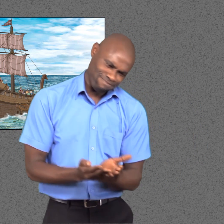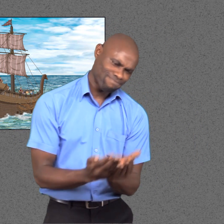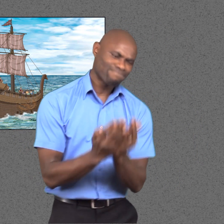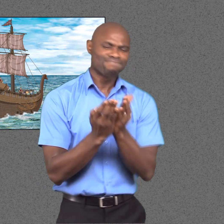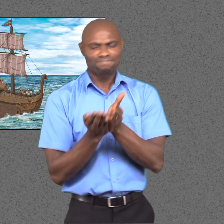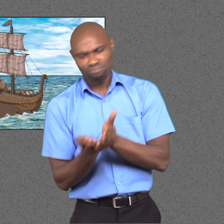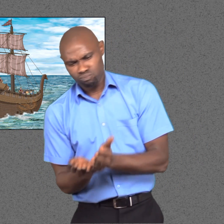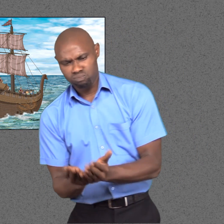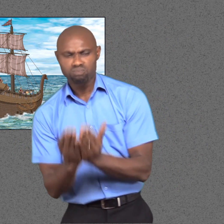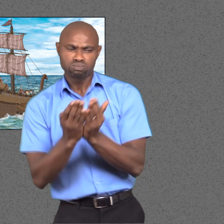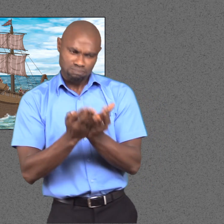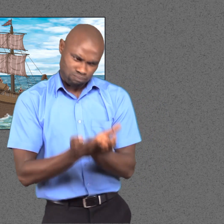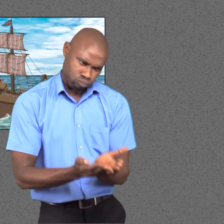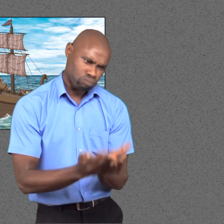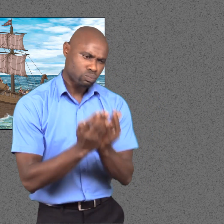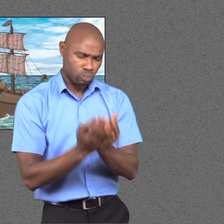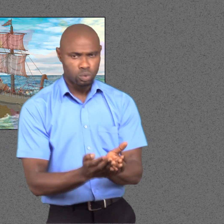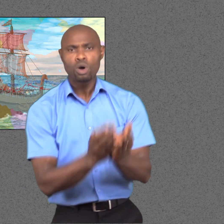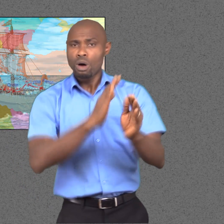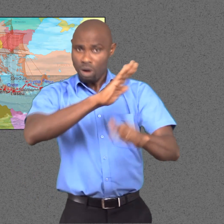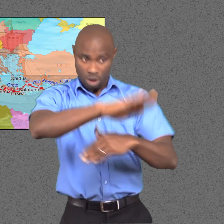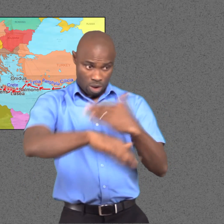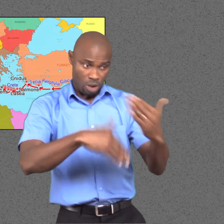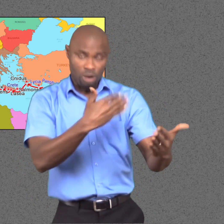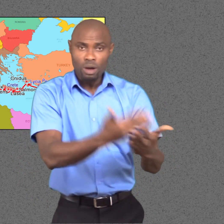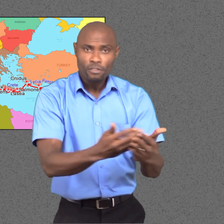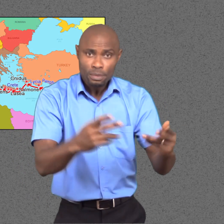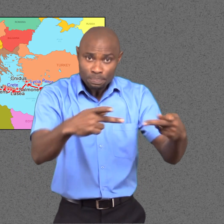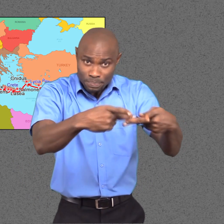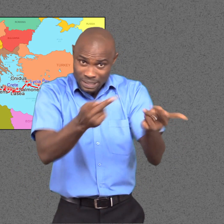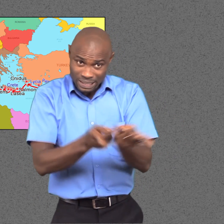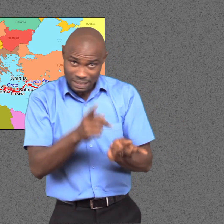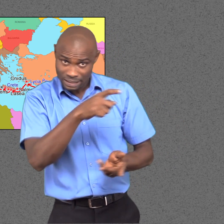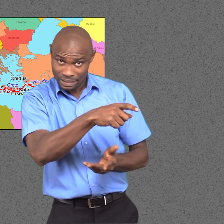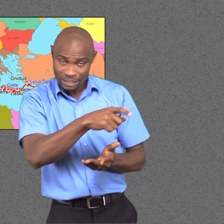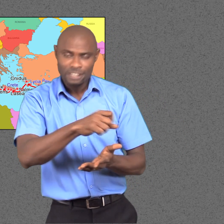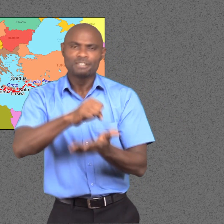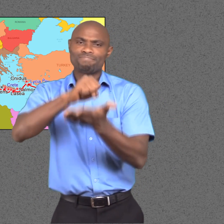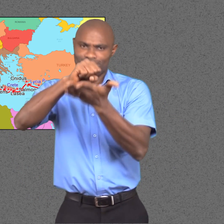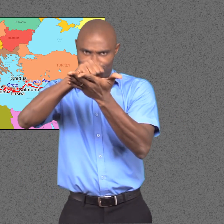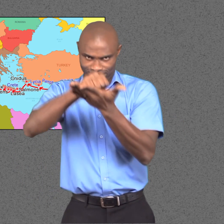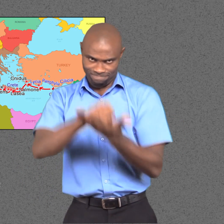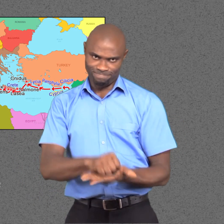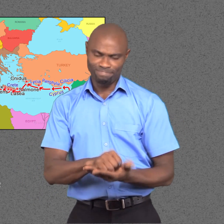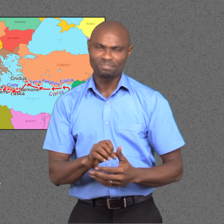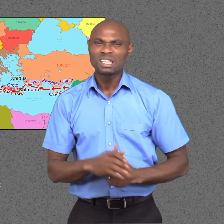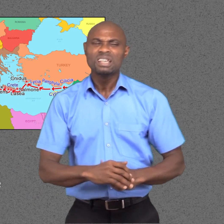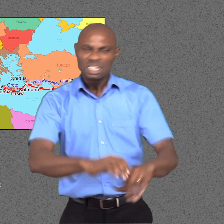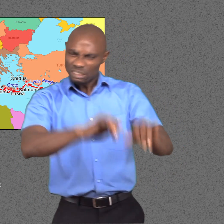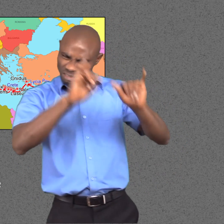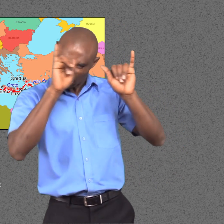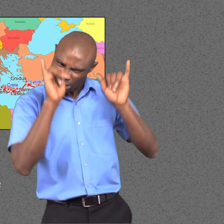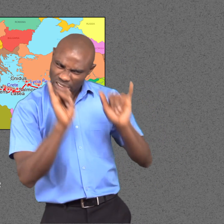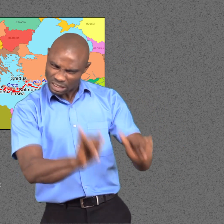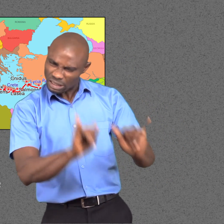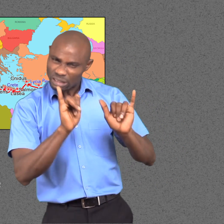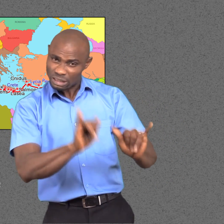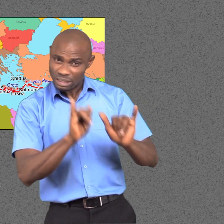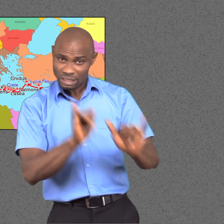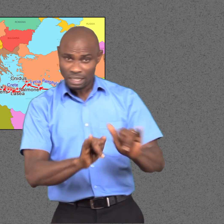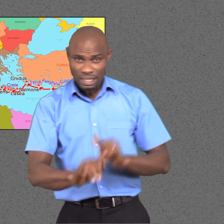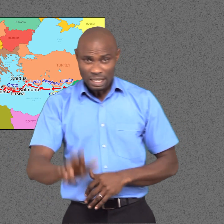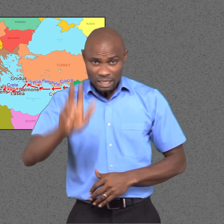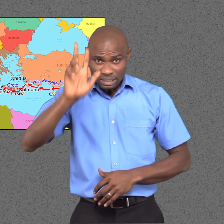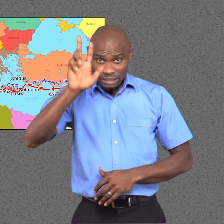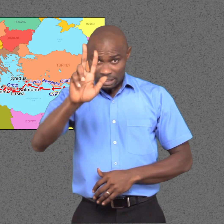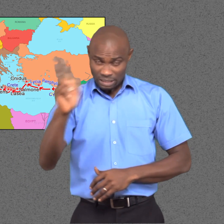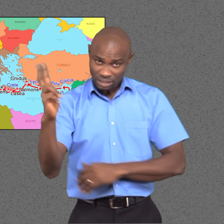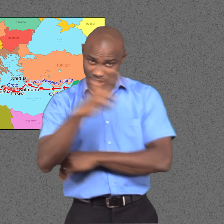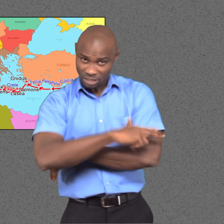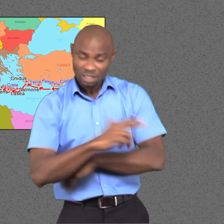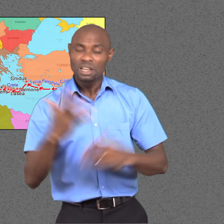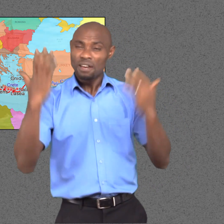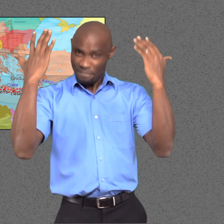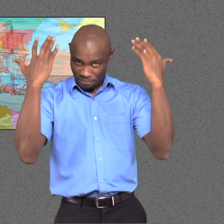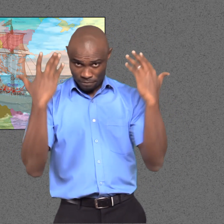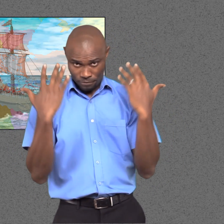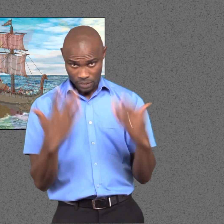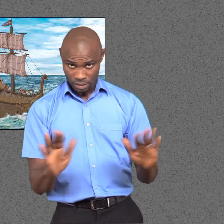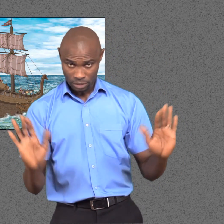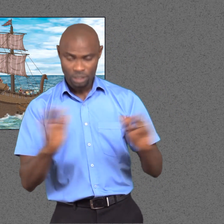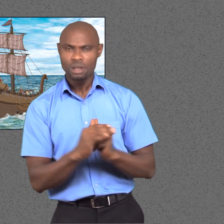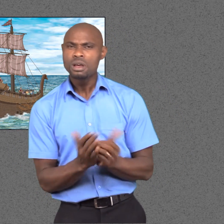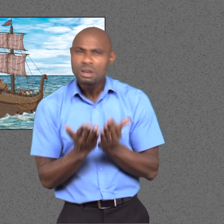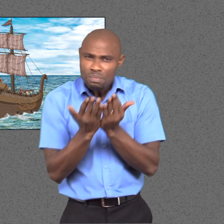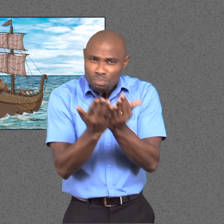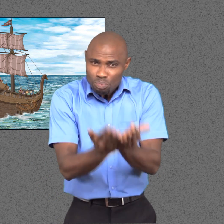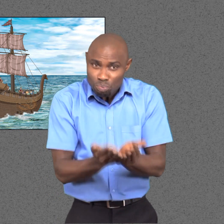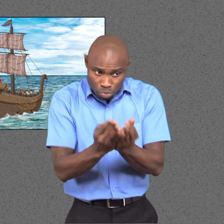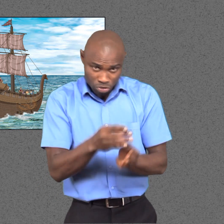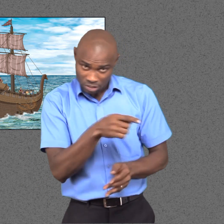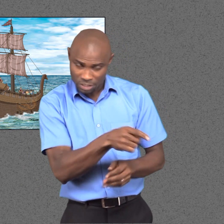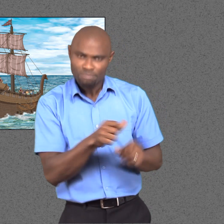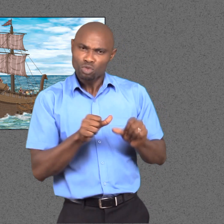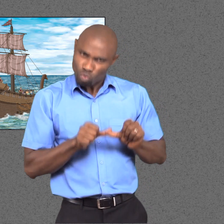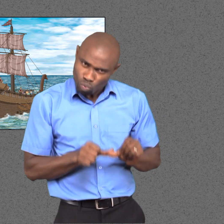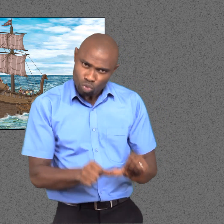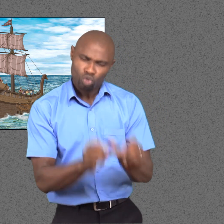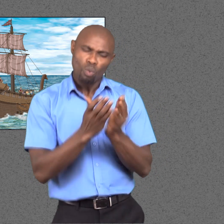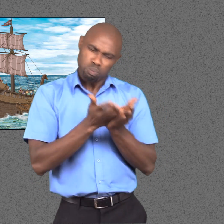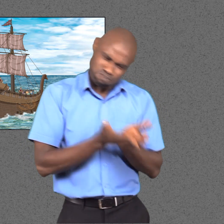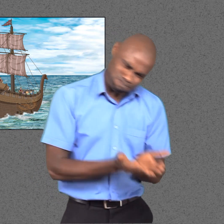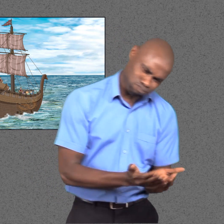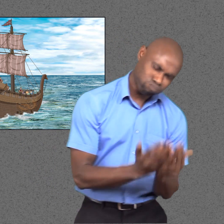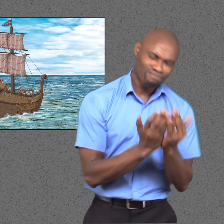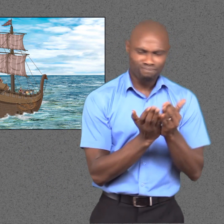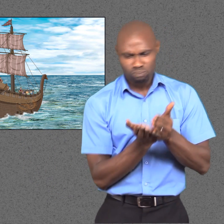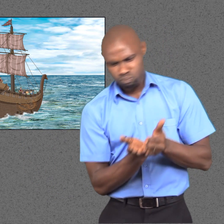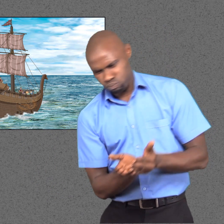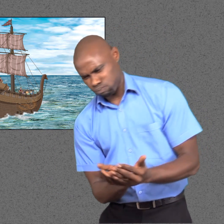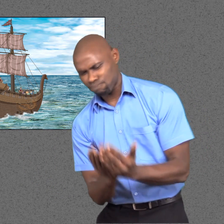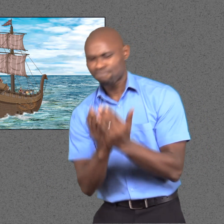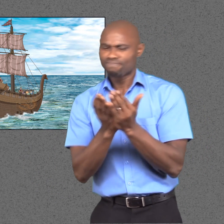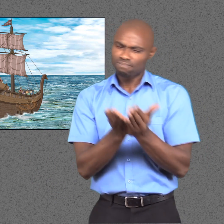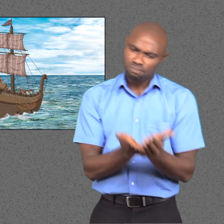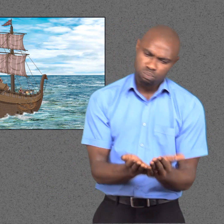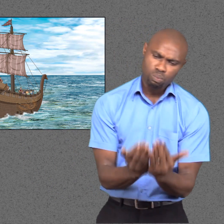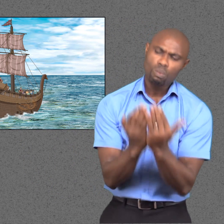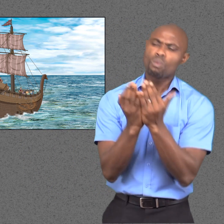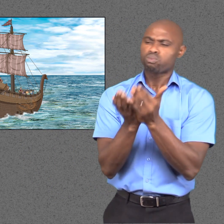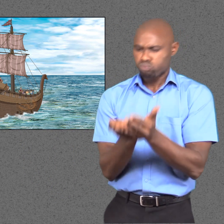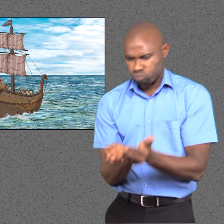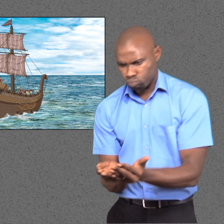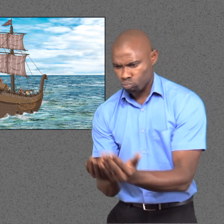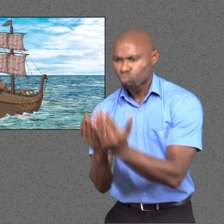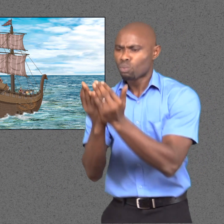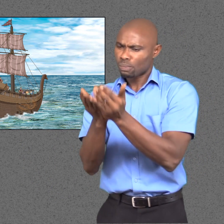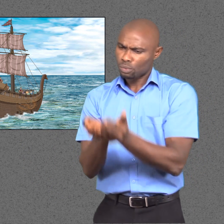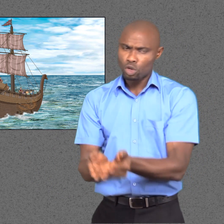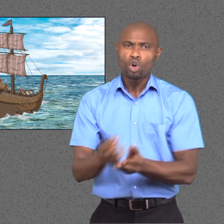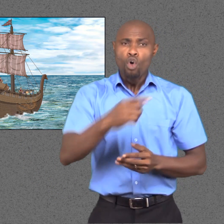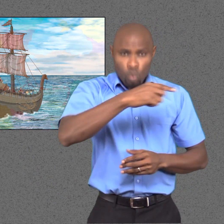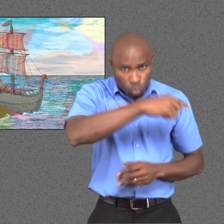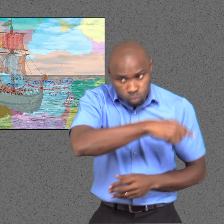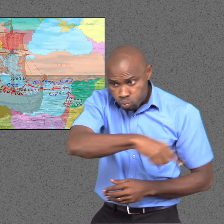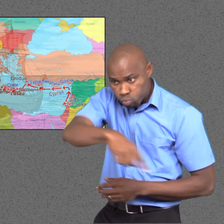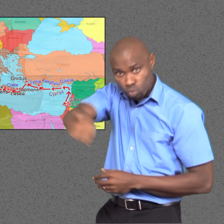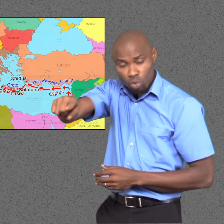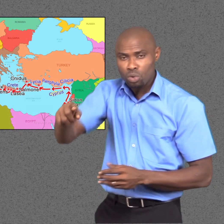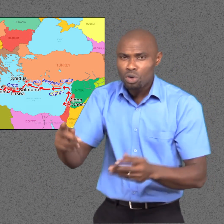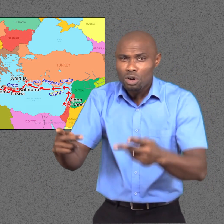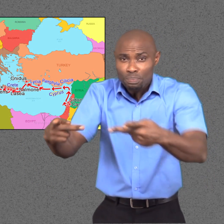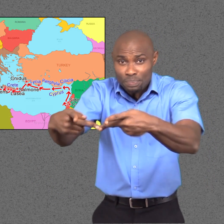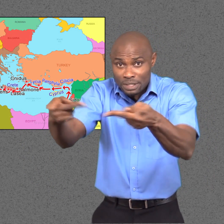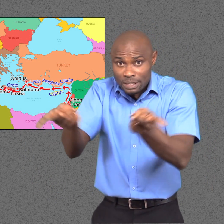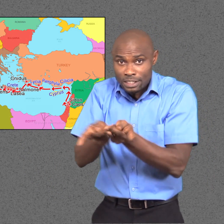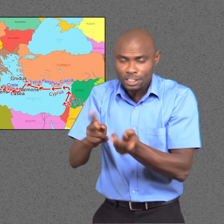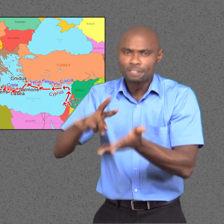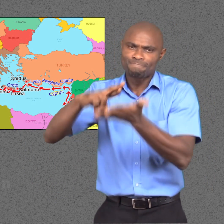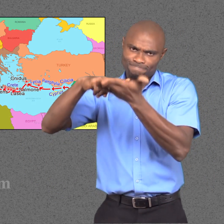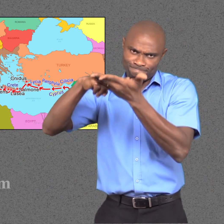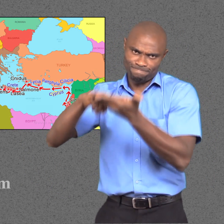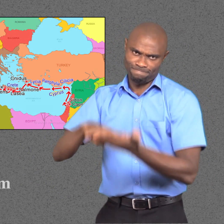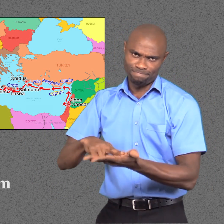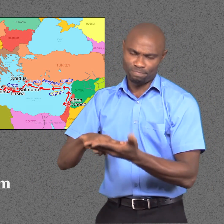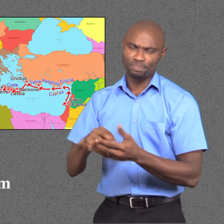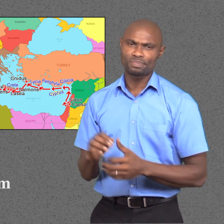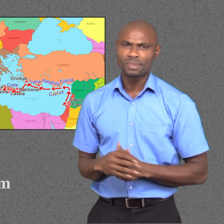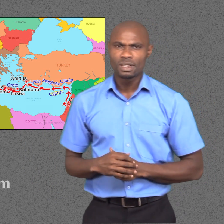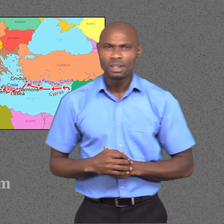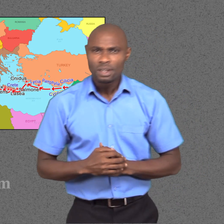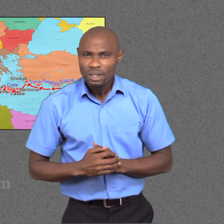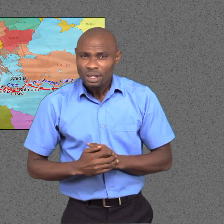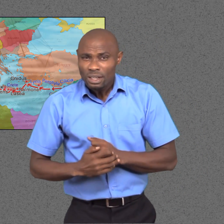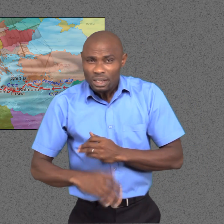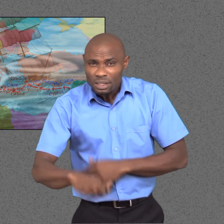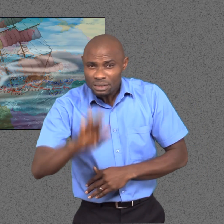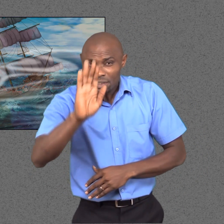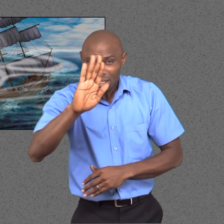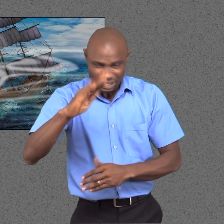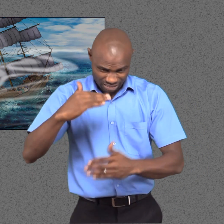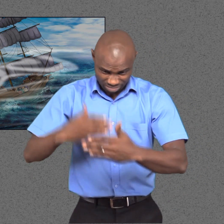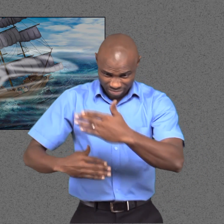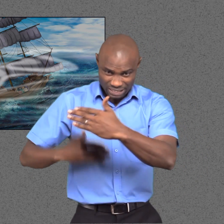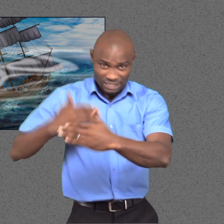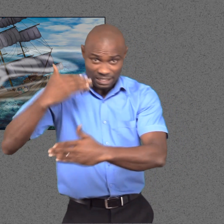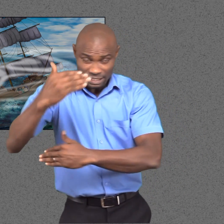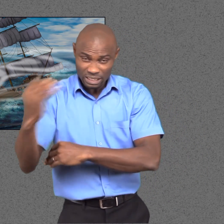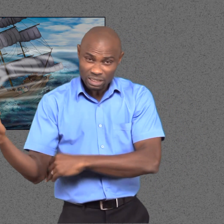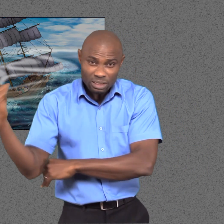Putting in at Syracuse, we stayed there three days. From there we weighed anchor and came to Rhegium.